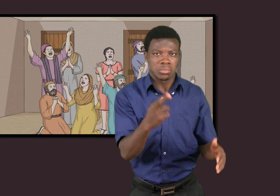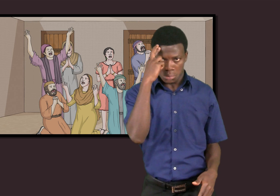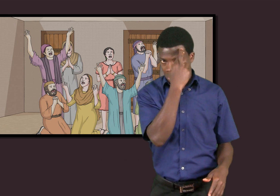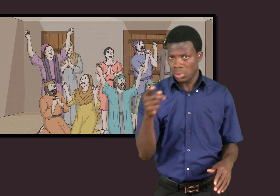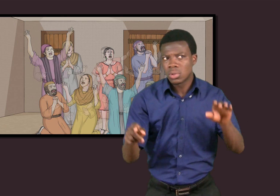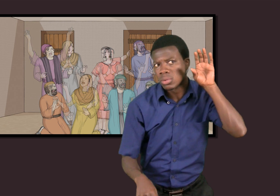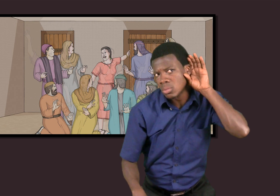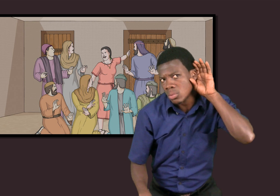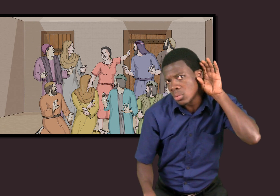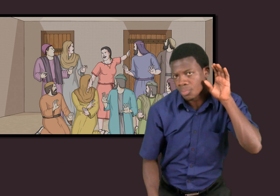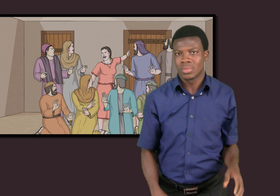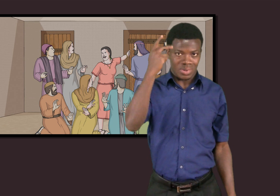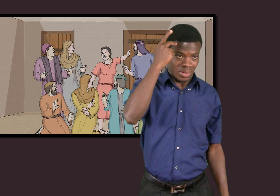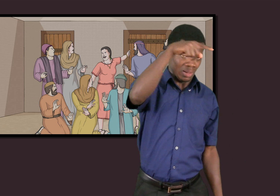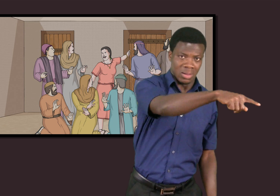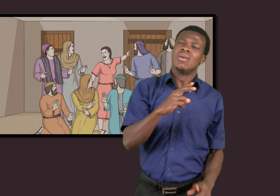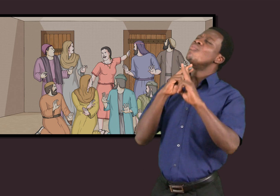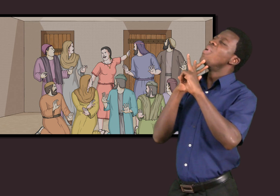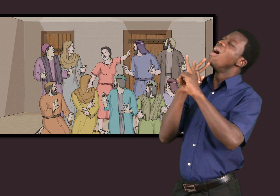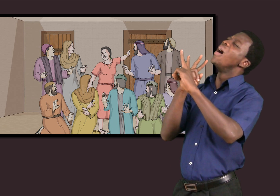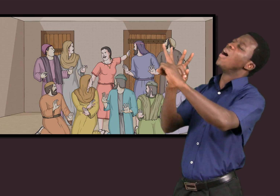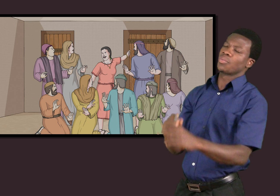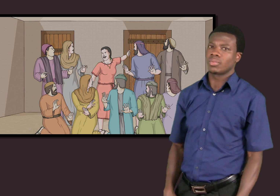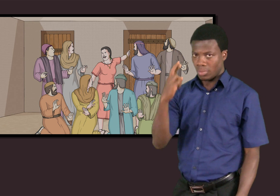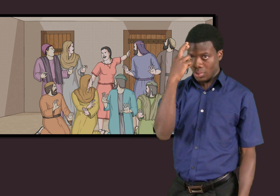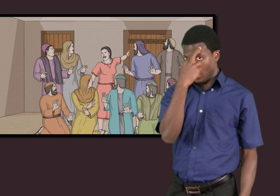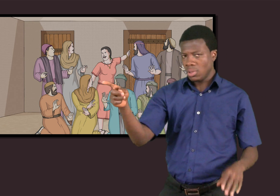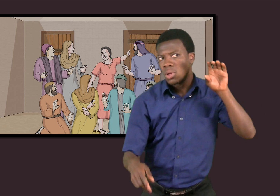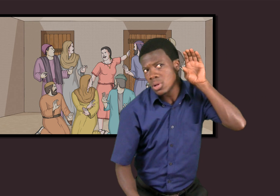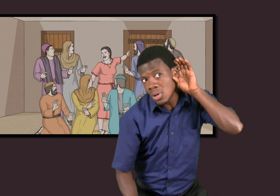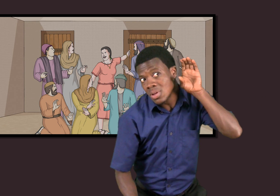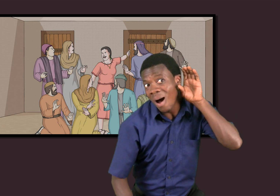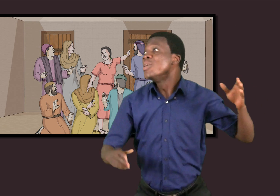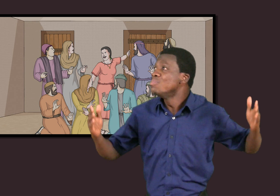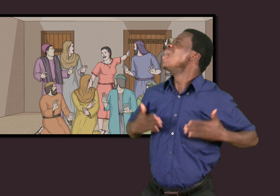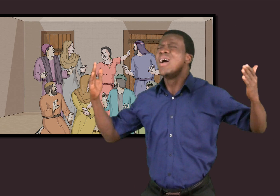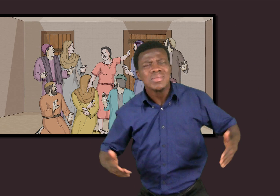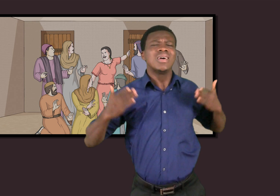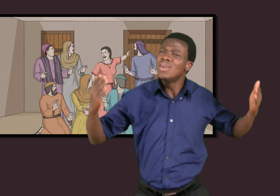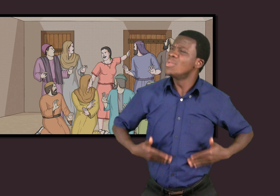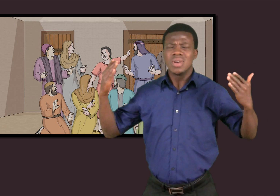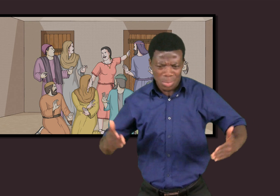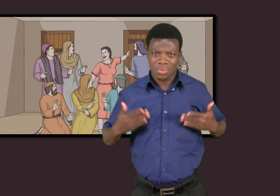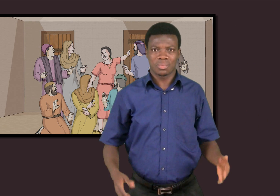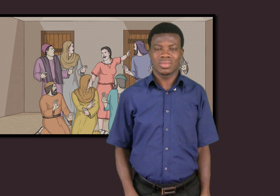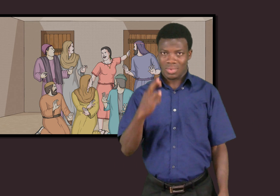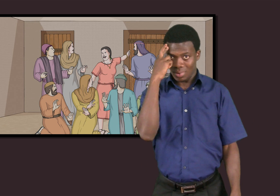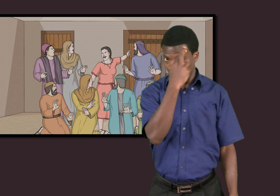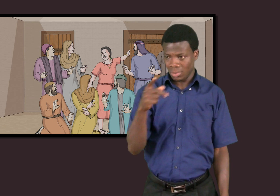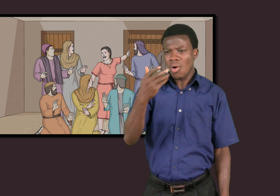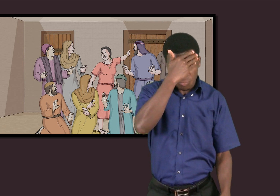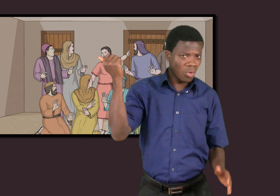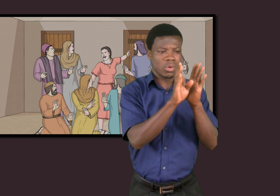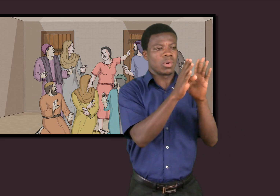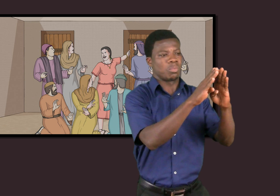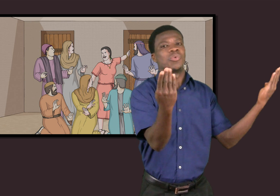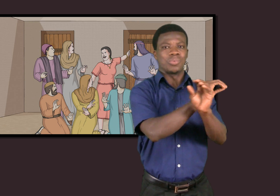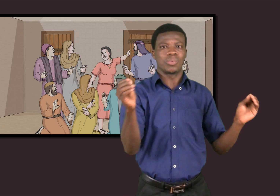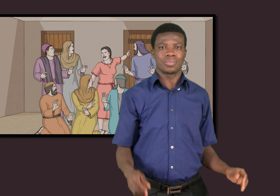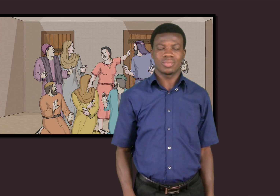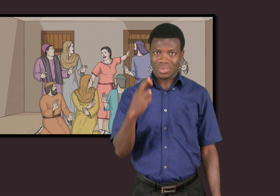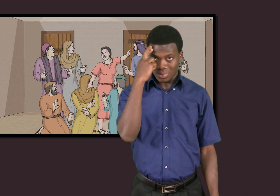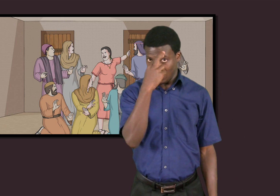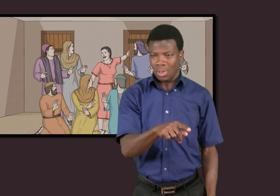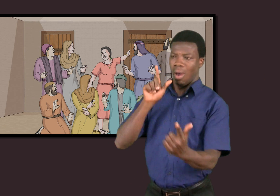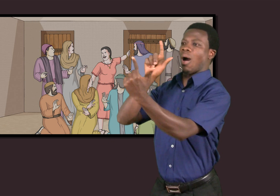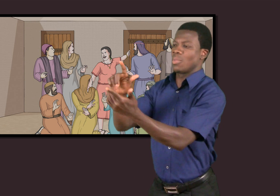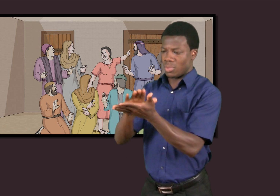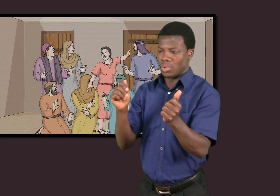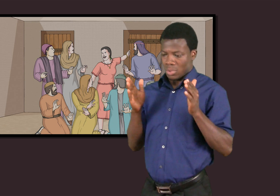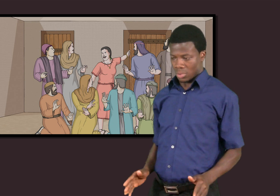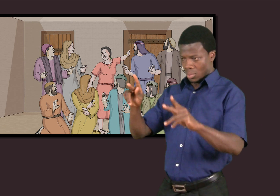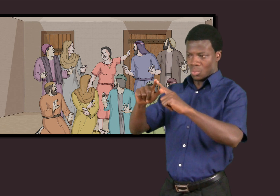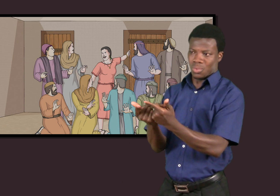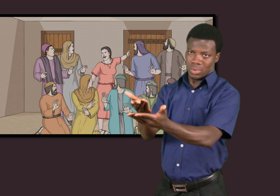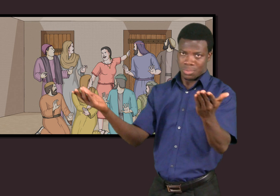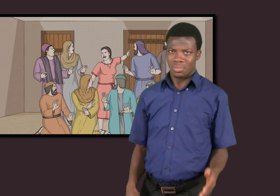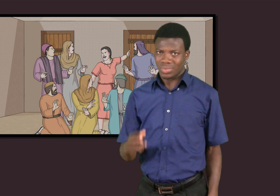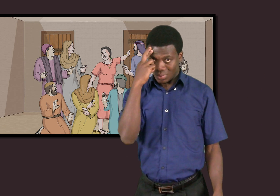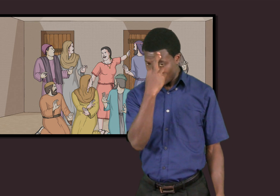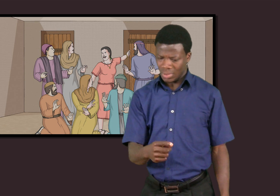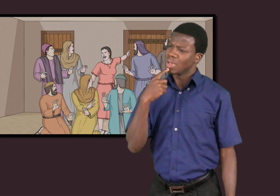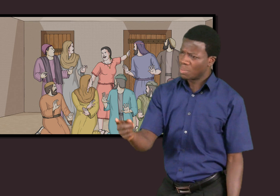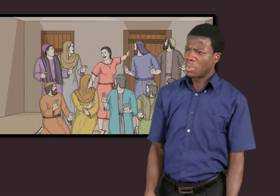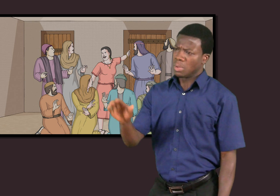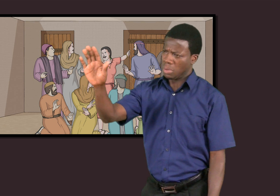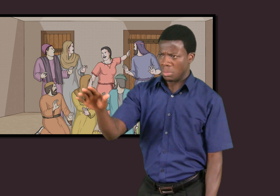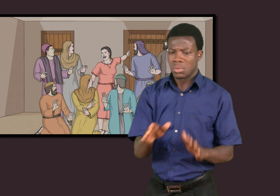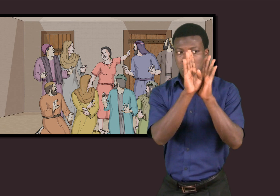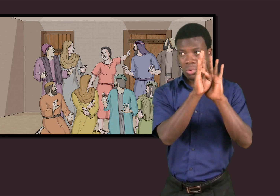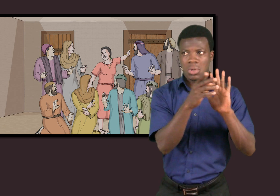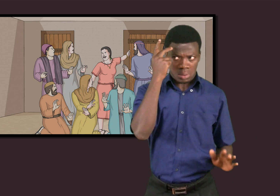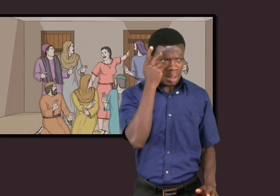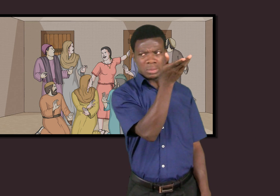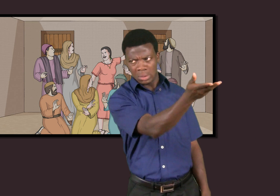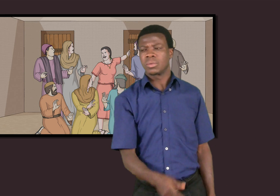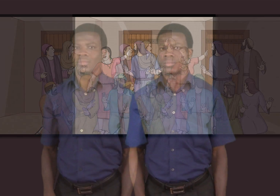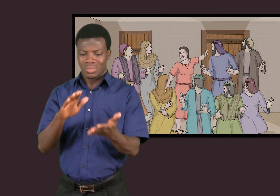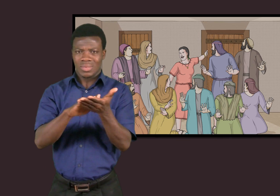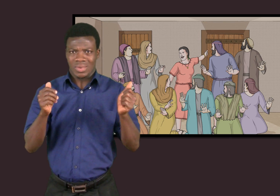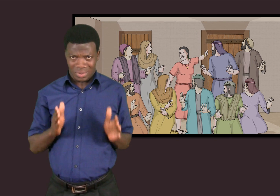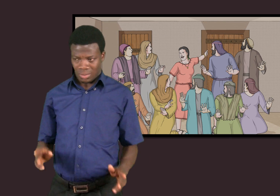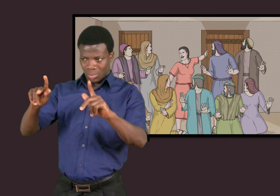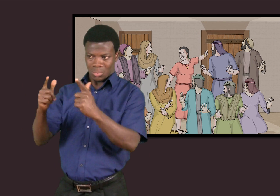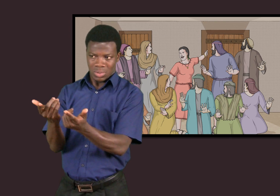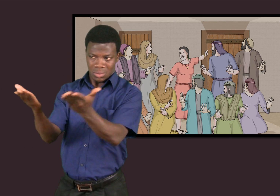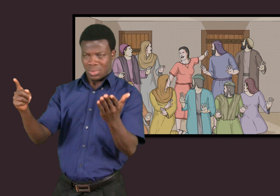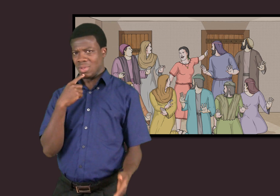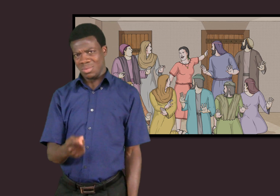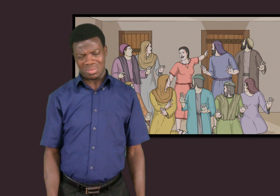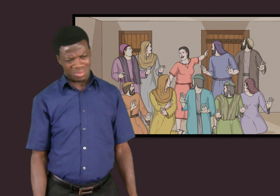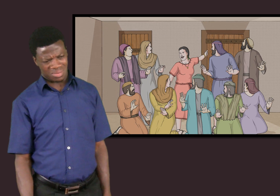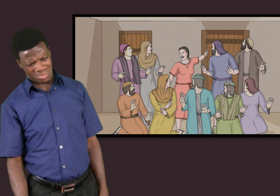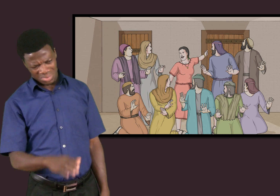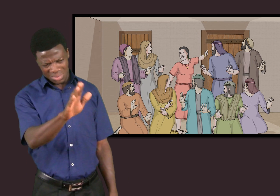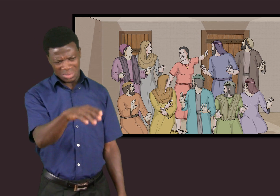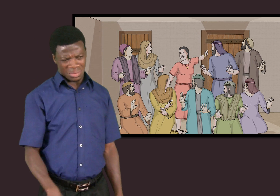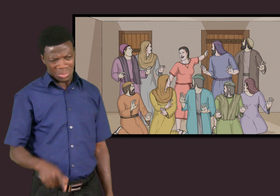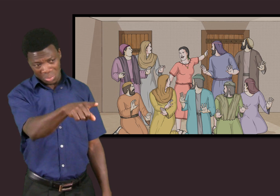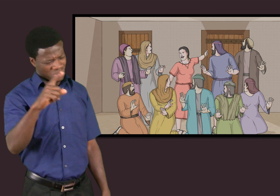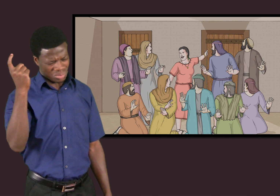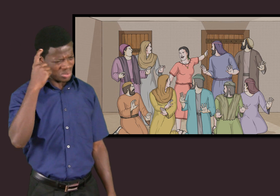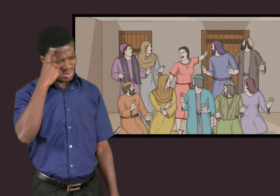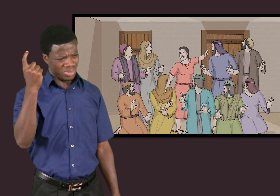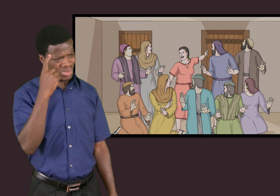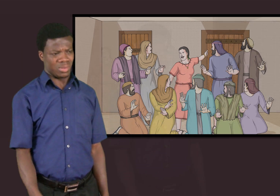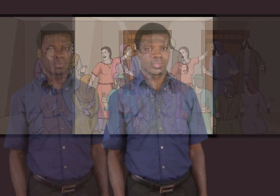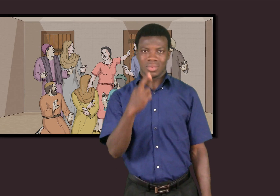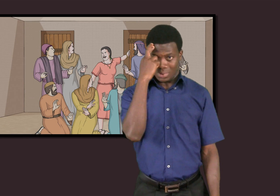When she recognized Peter’s voice, she was so overjoyed that she forgot to open the gate, but ran inside and announced, “Peter is standing at the gate!”